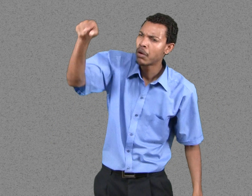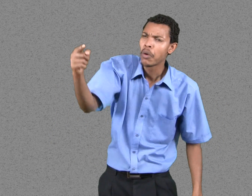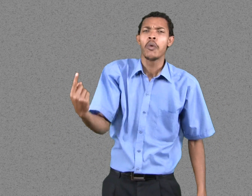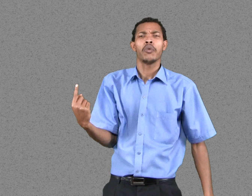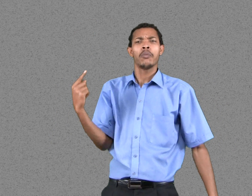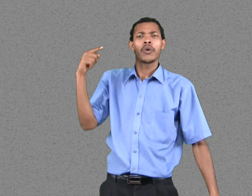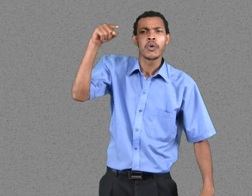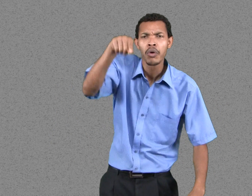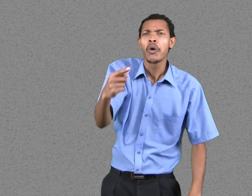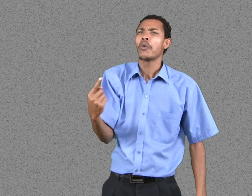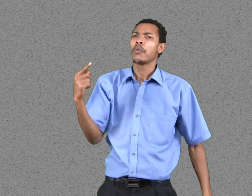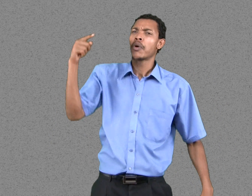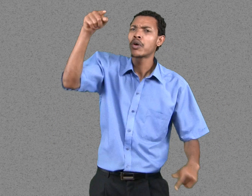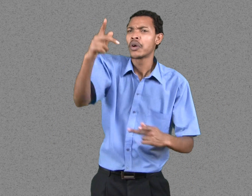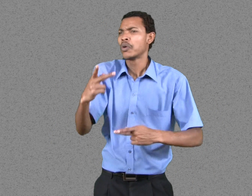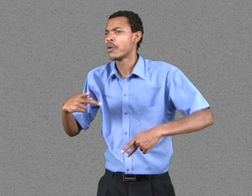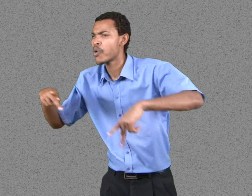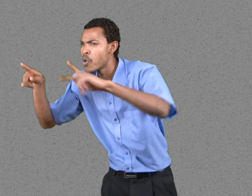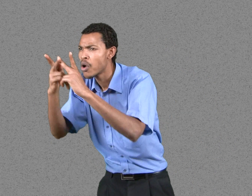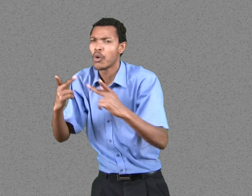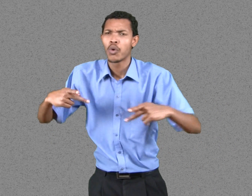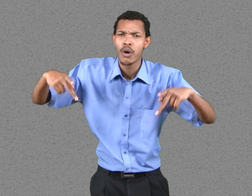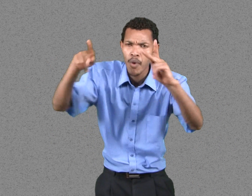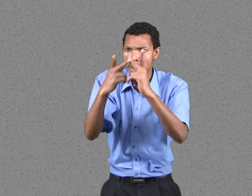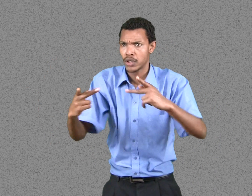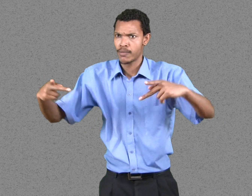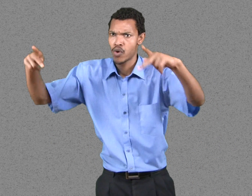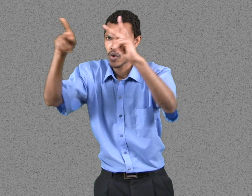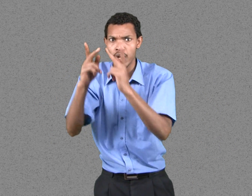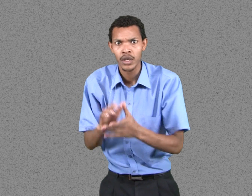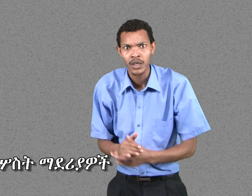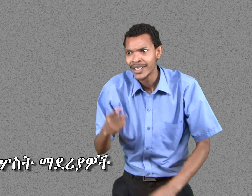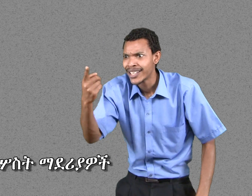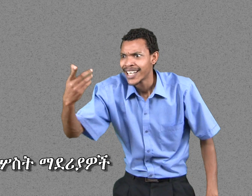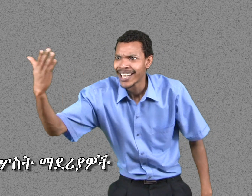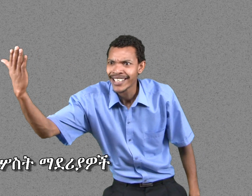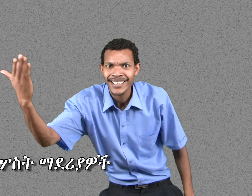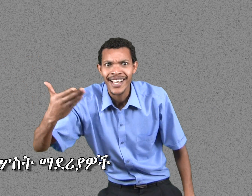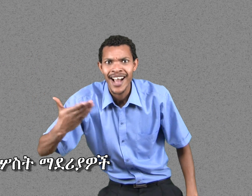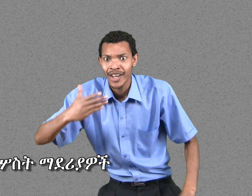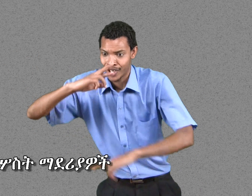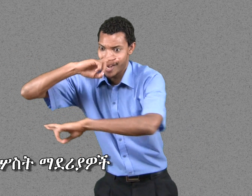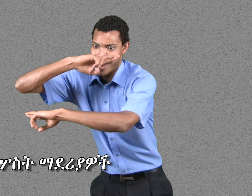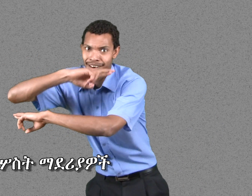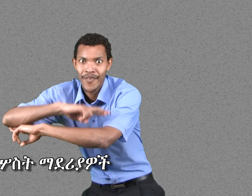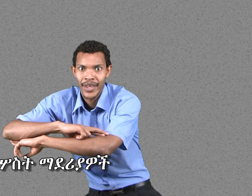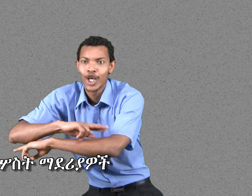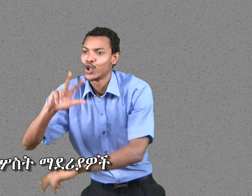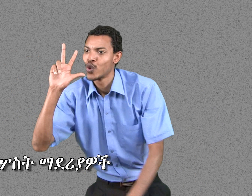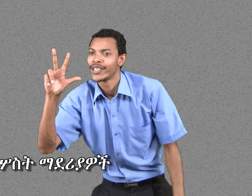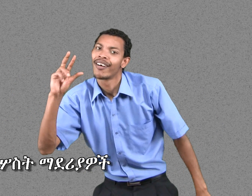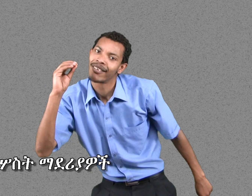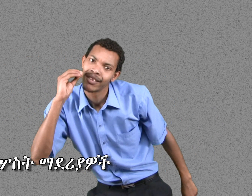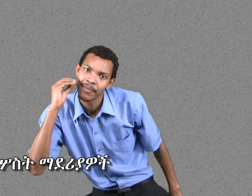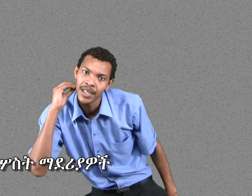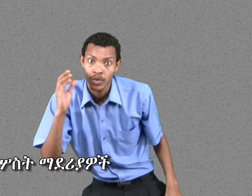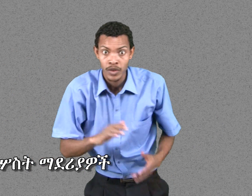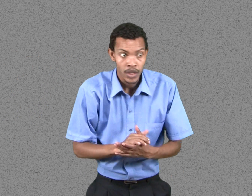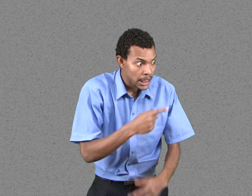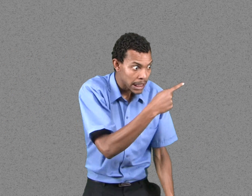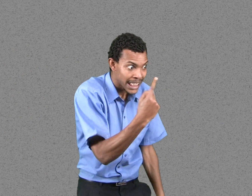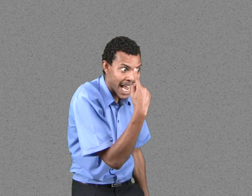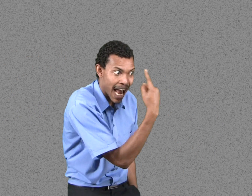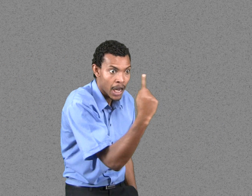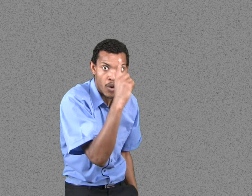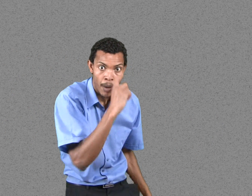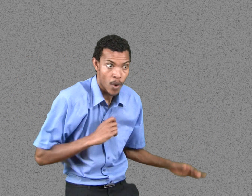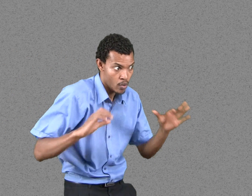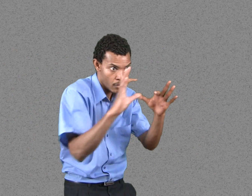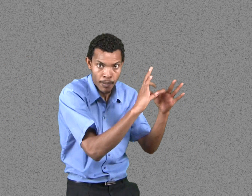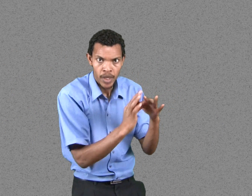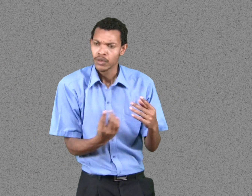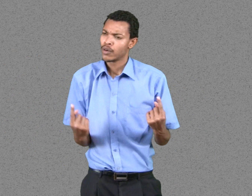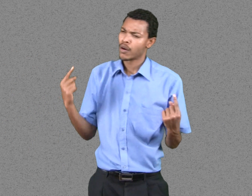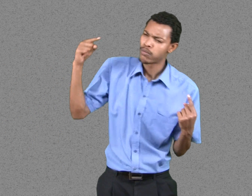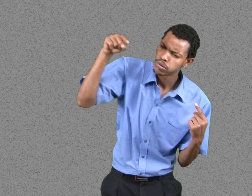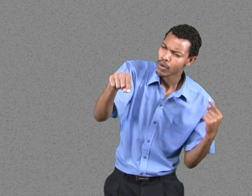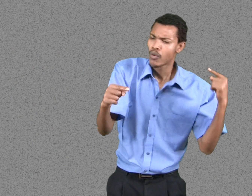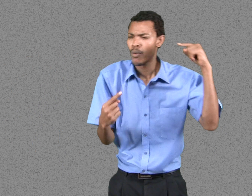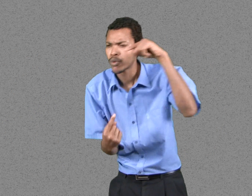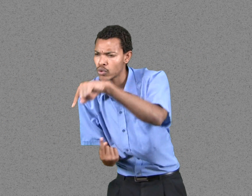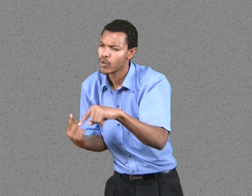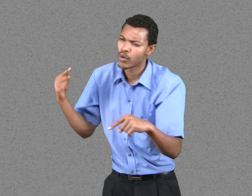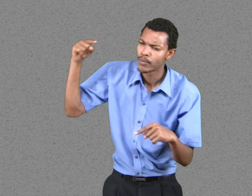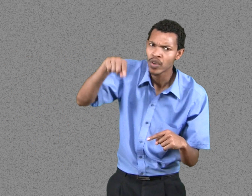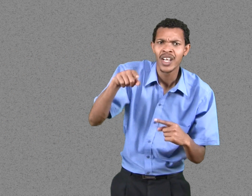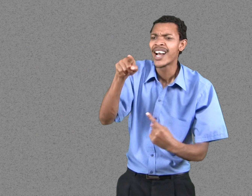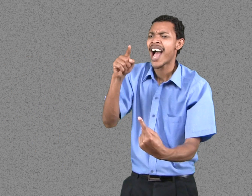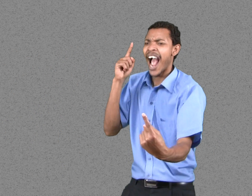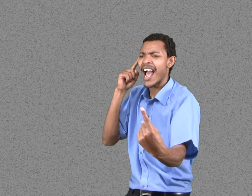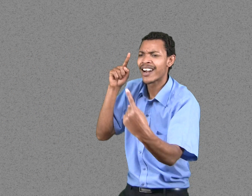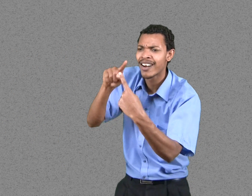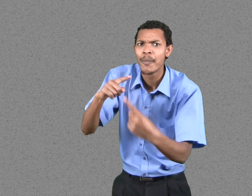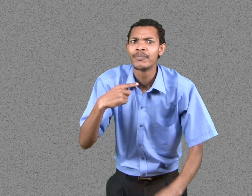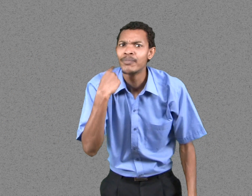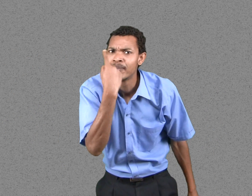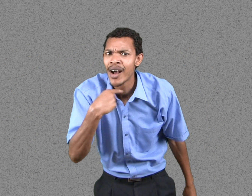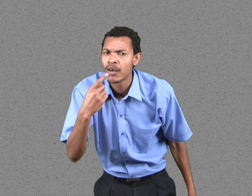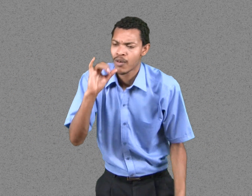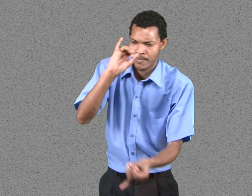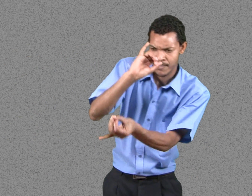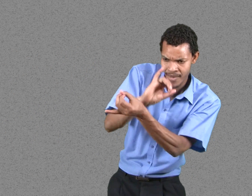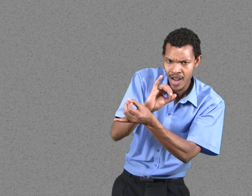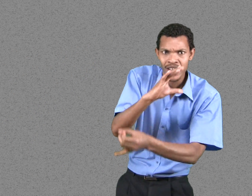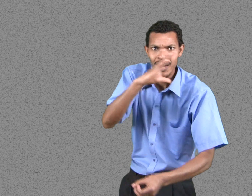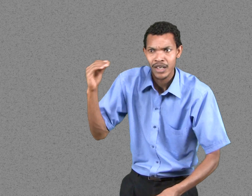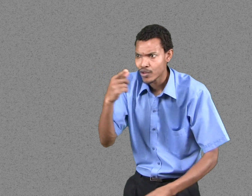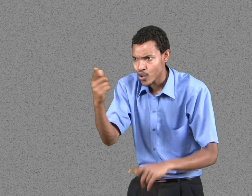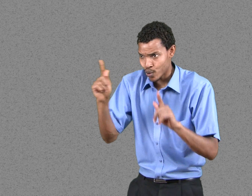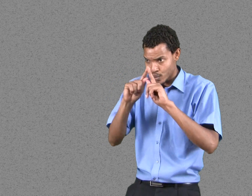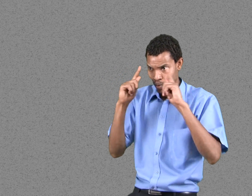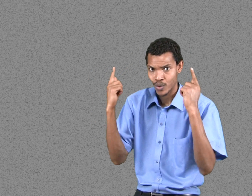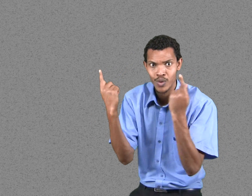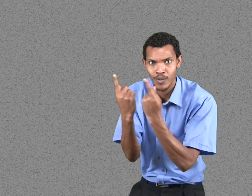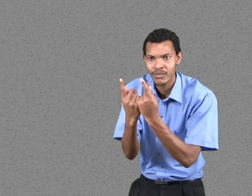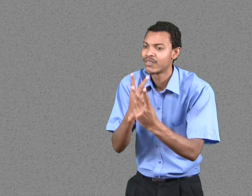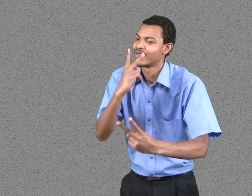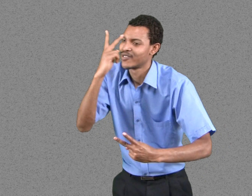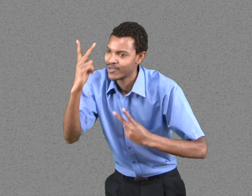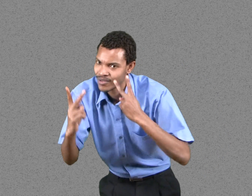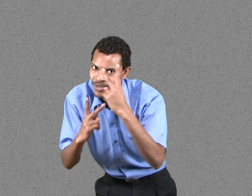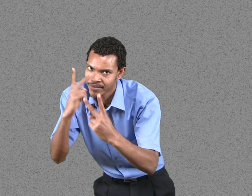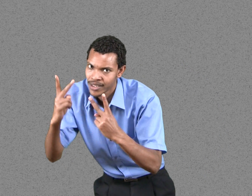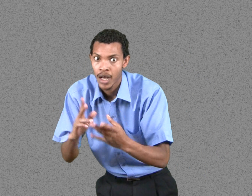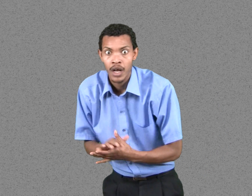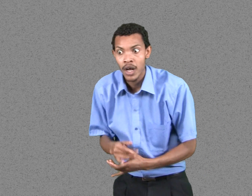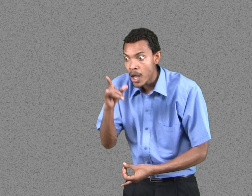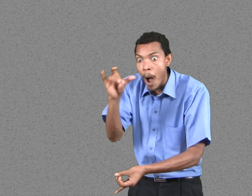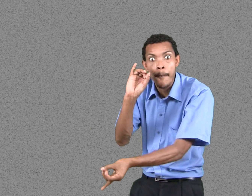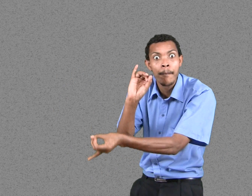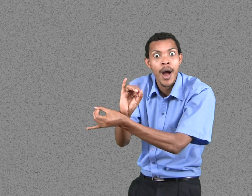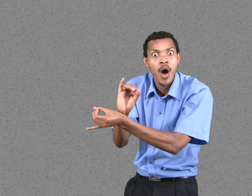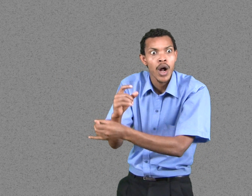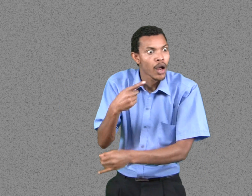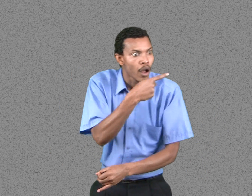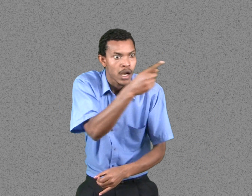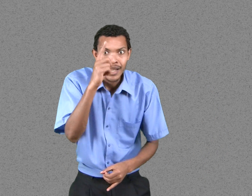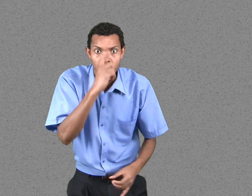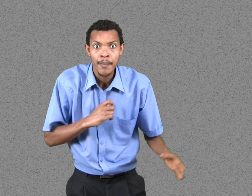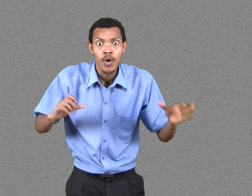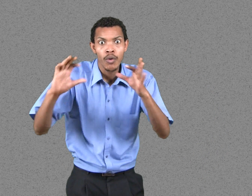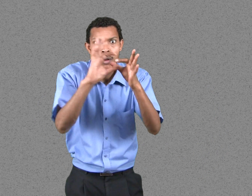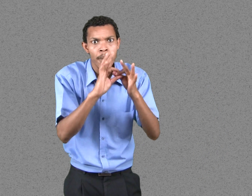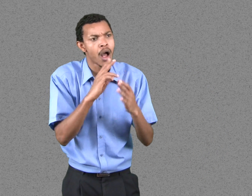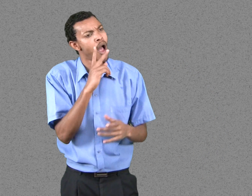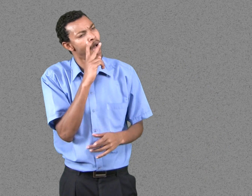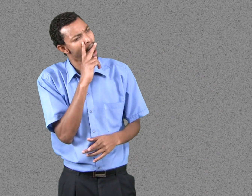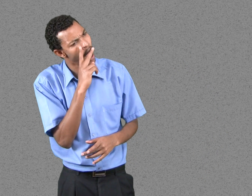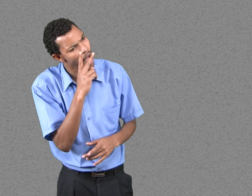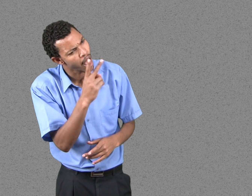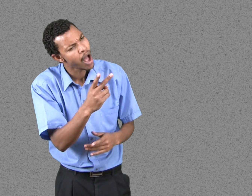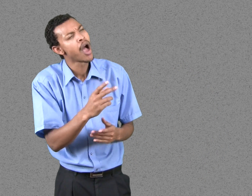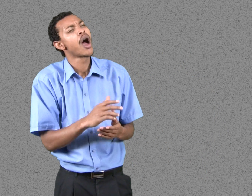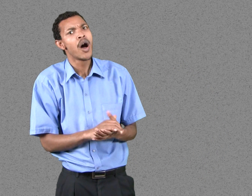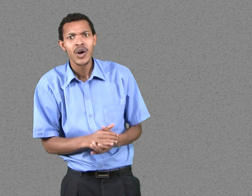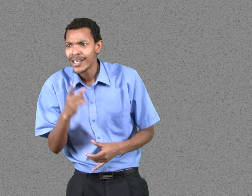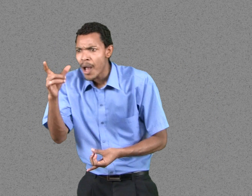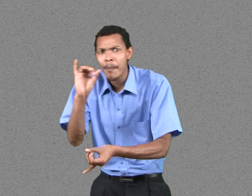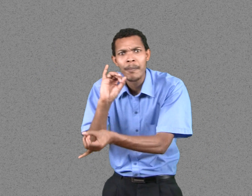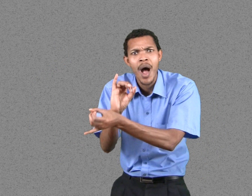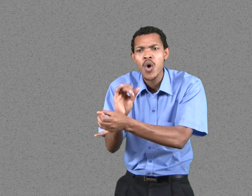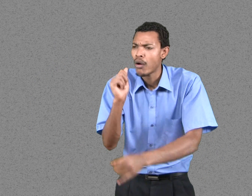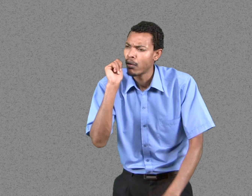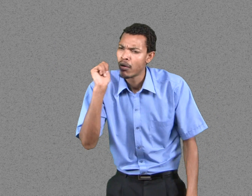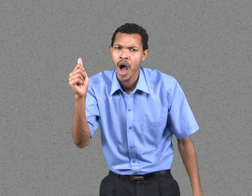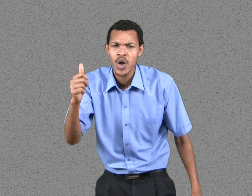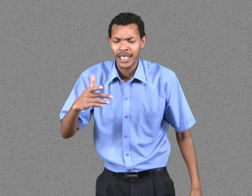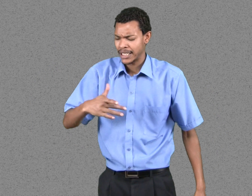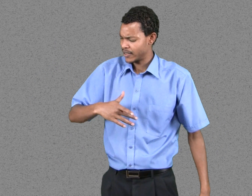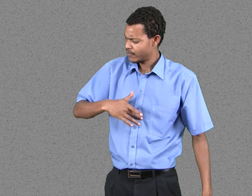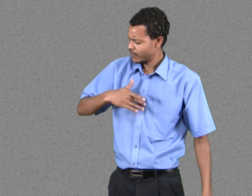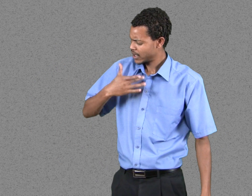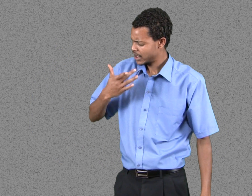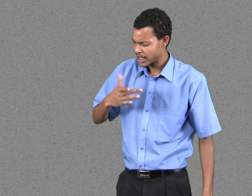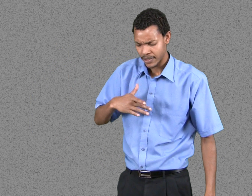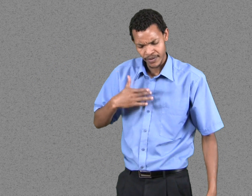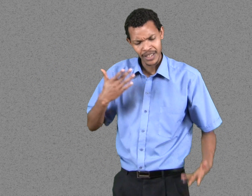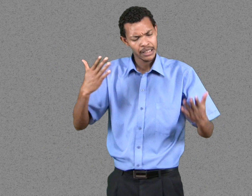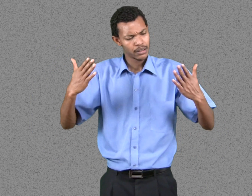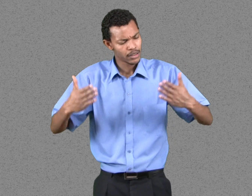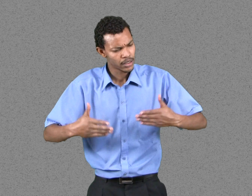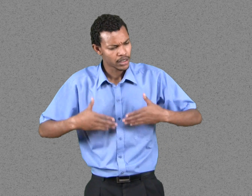When Paul saw them, he was encouraged and gave thanks to God.